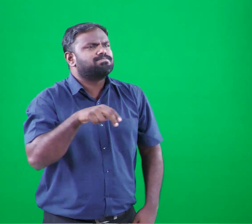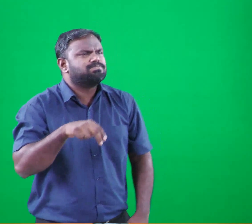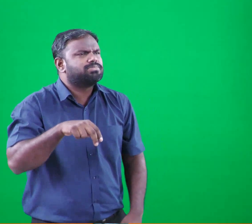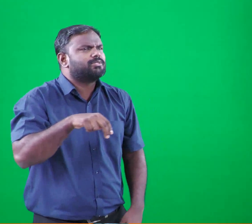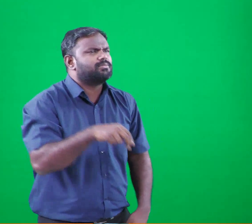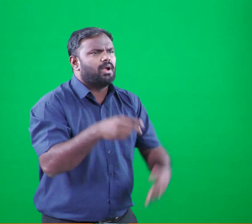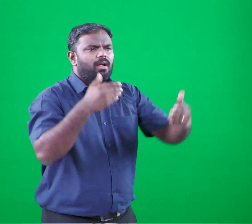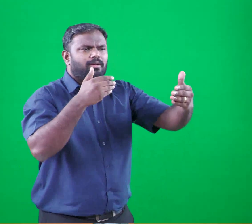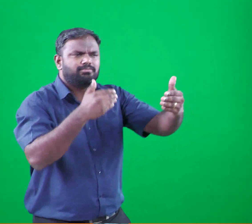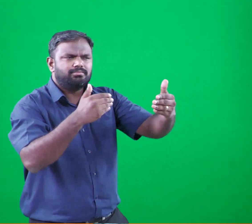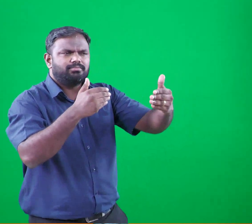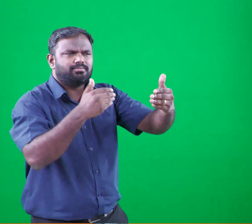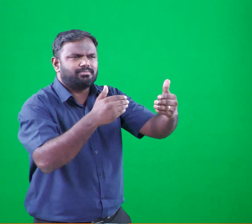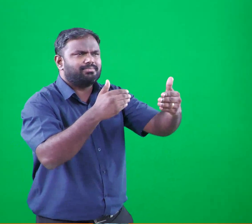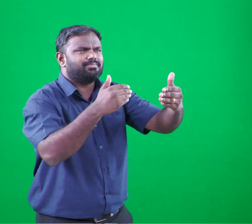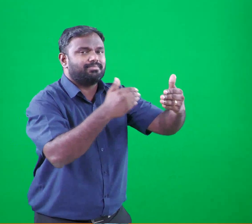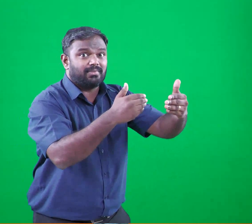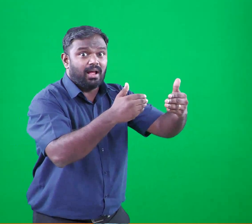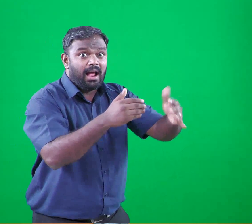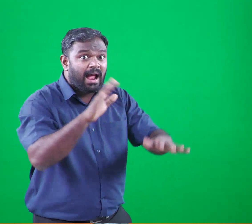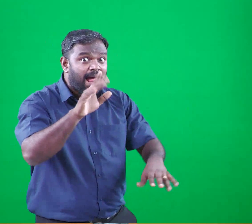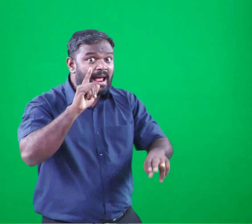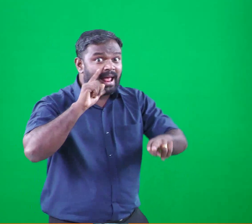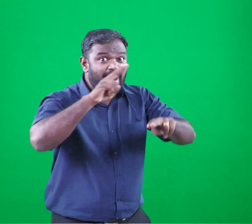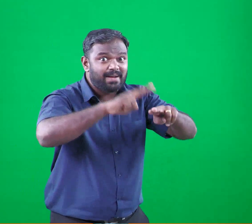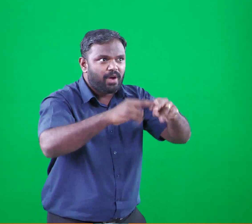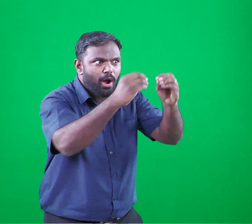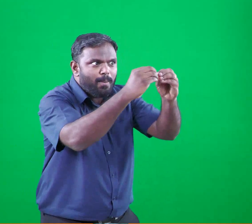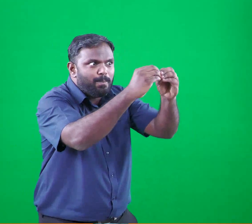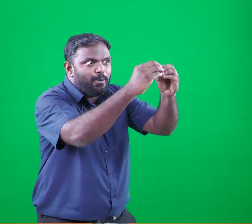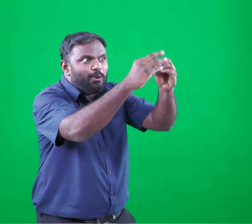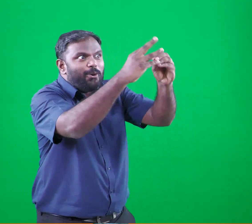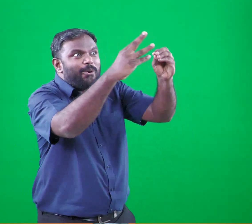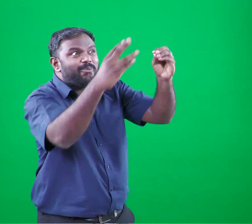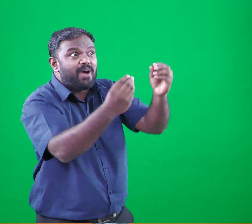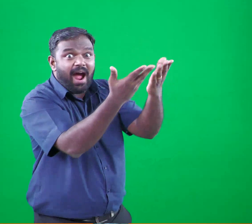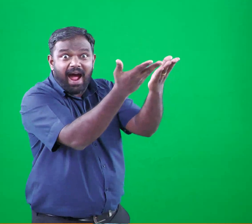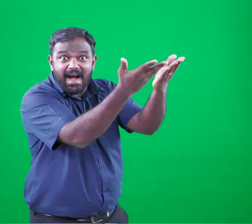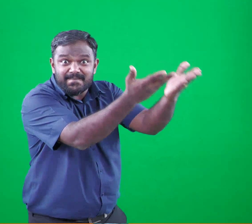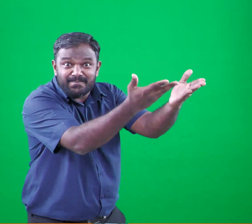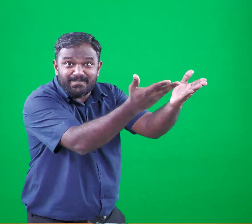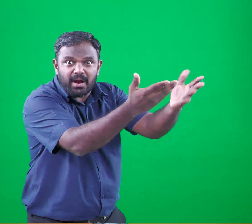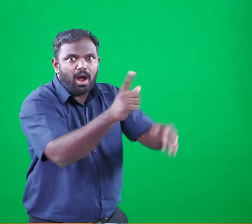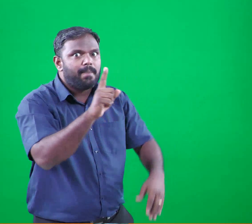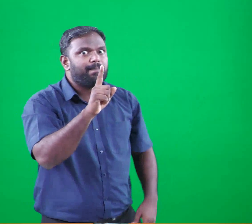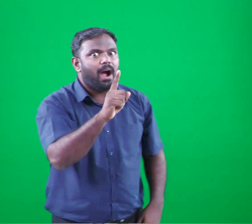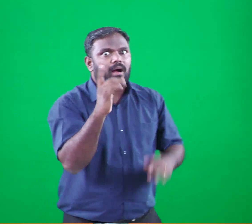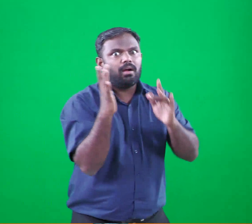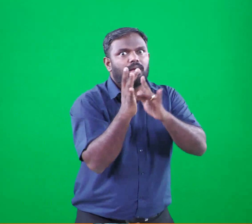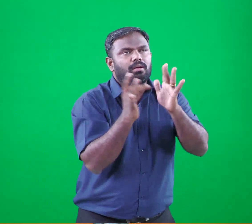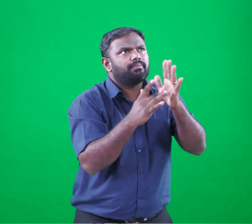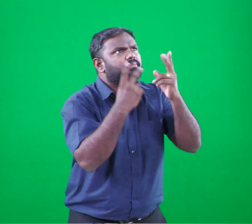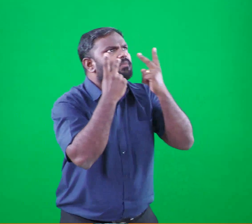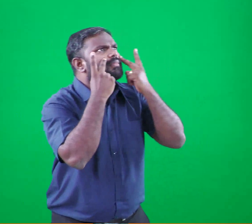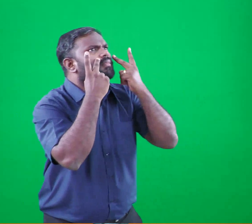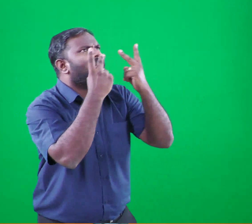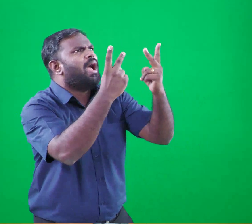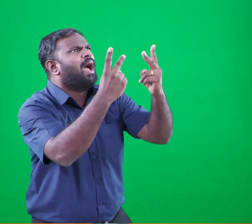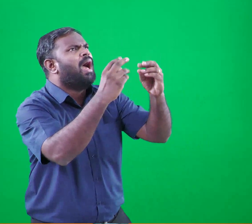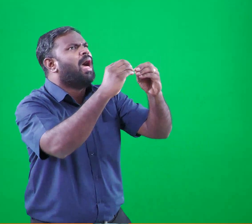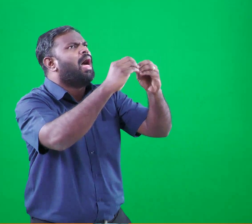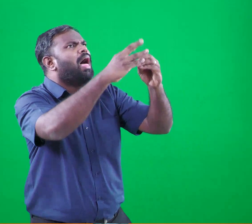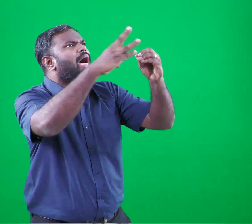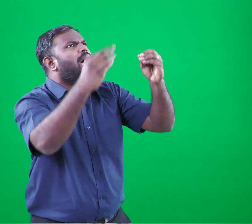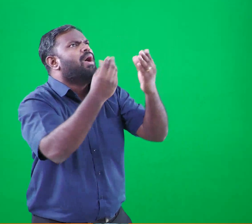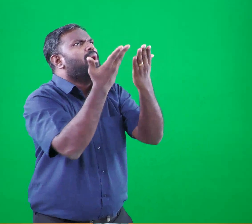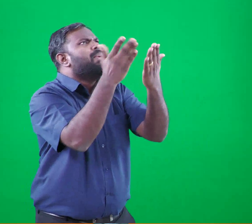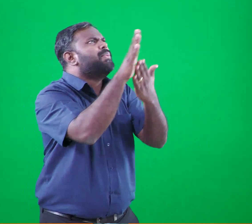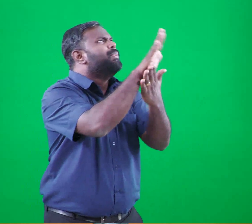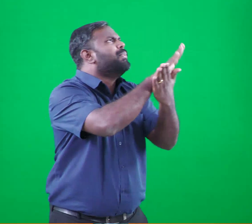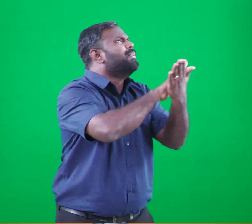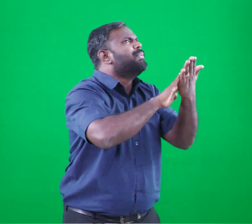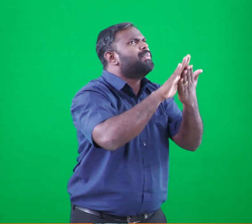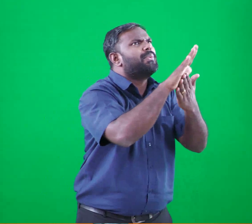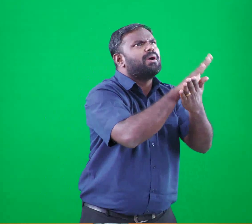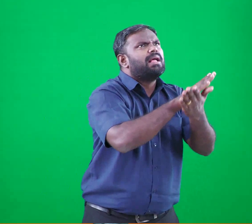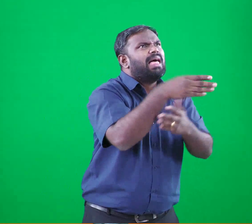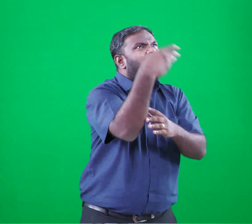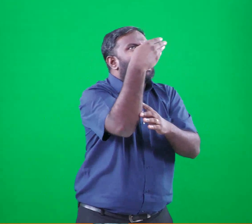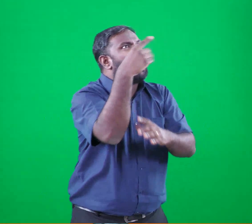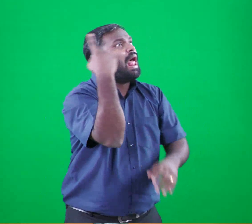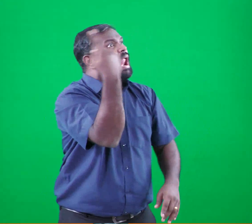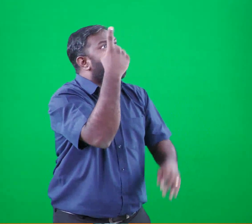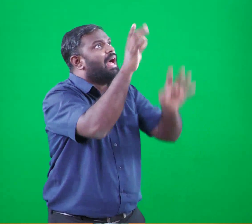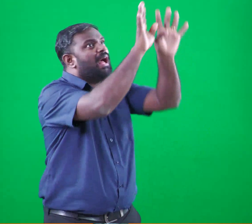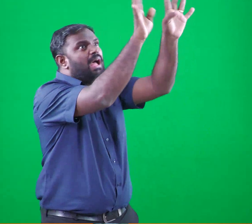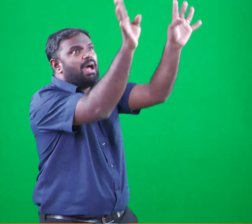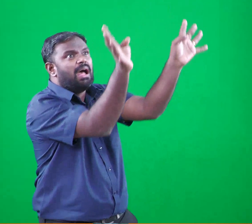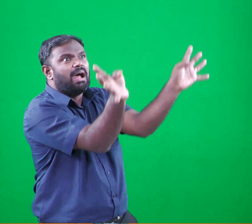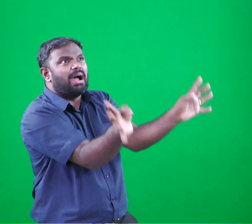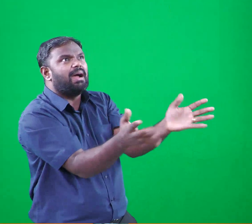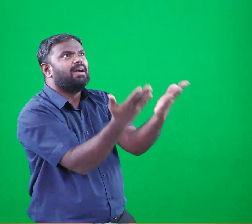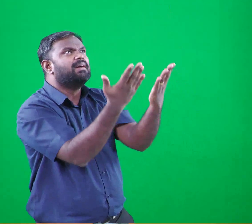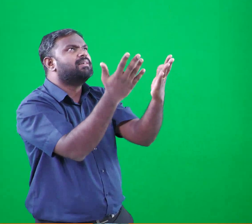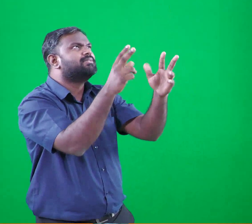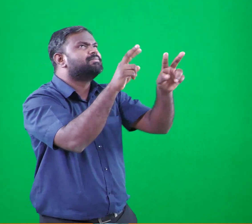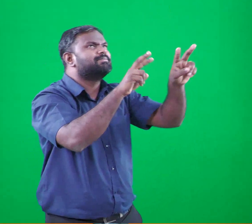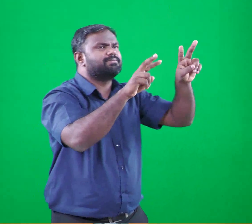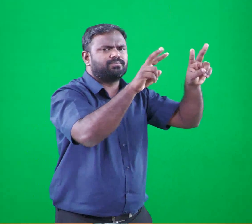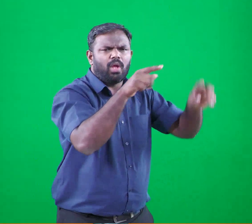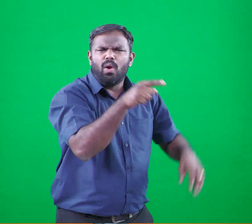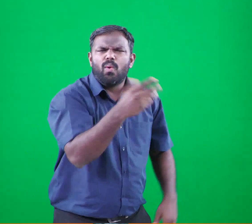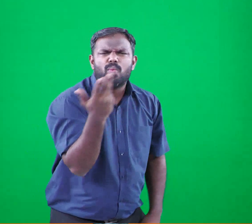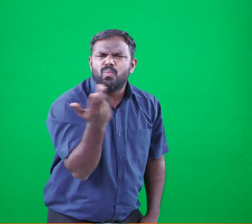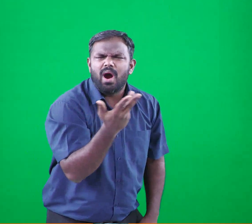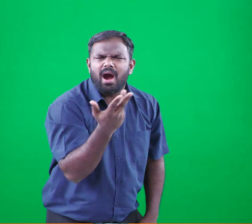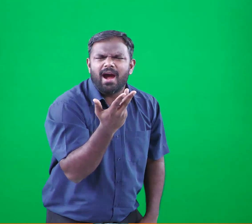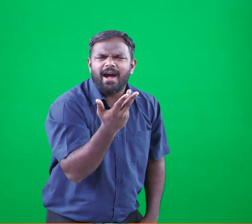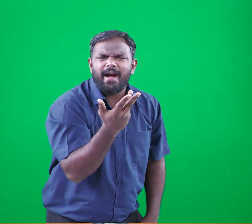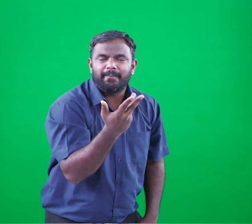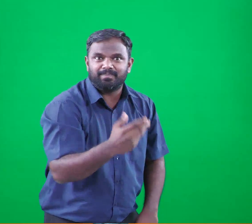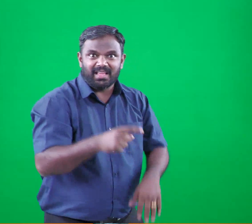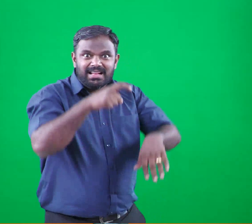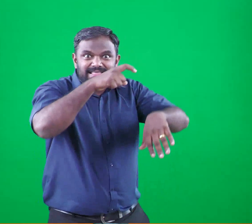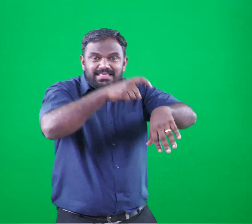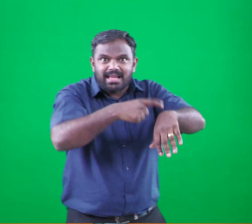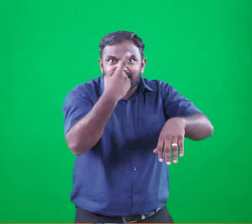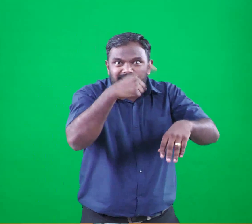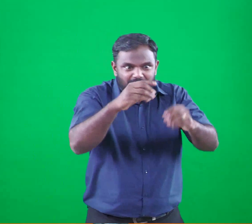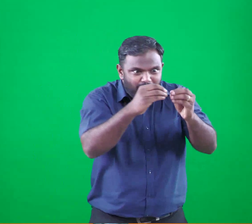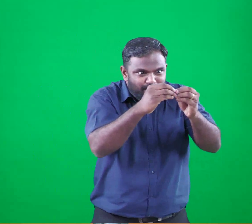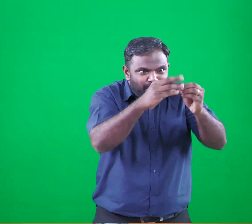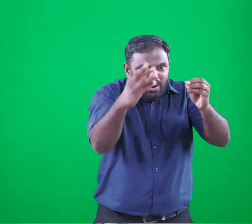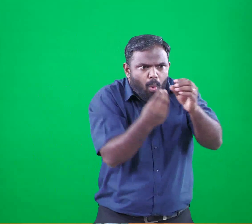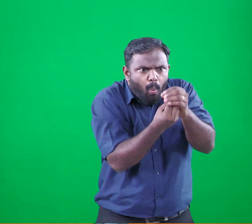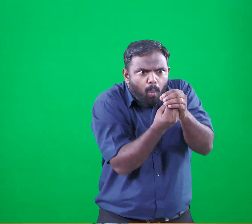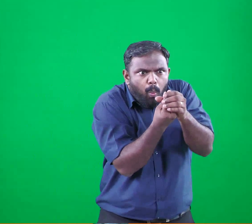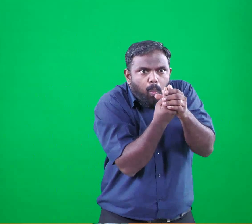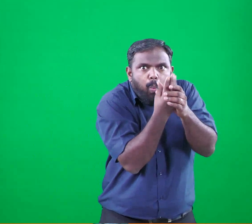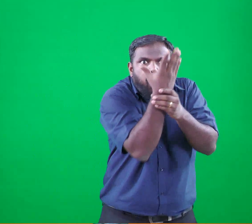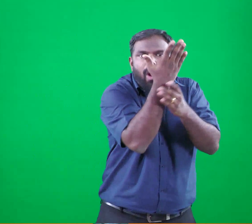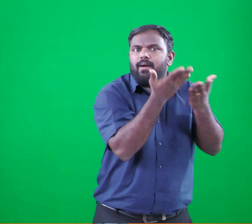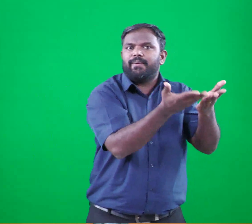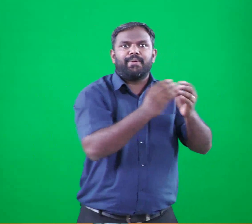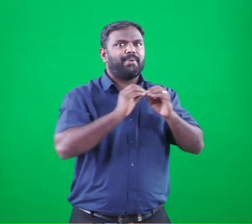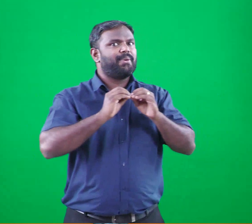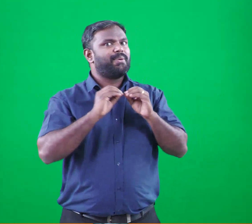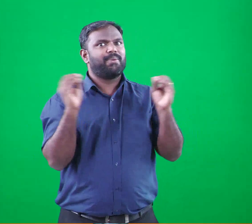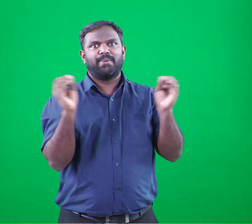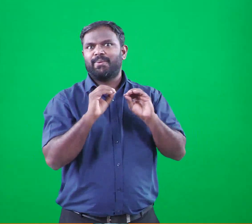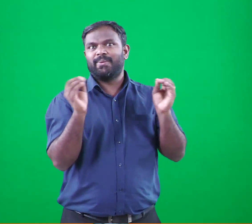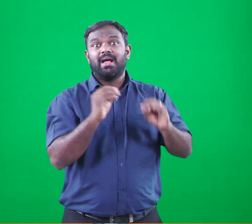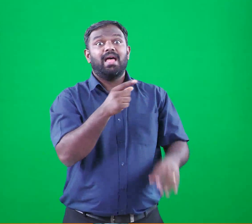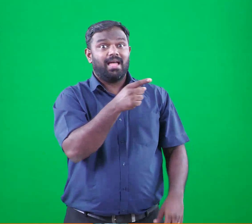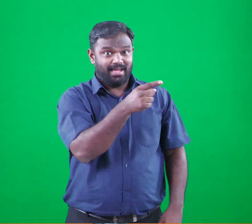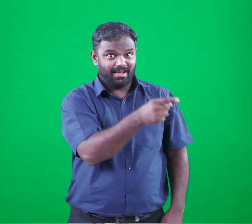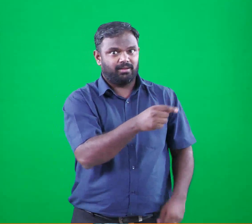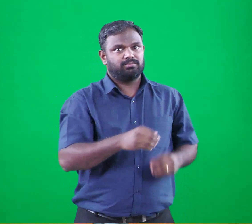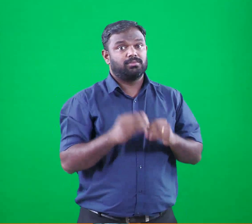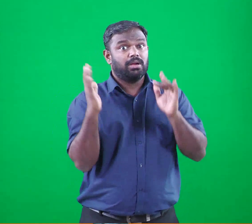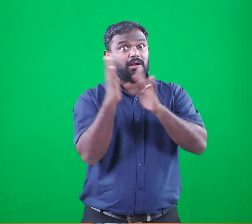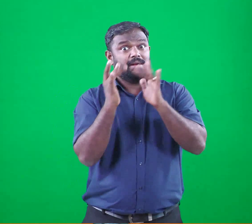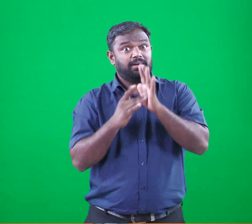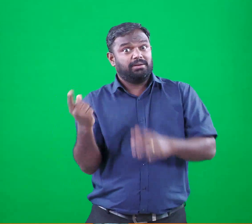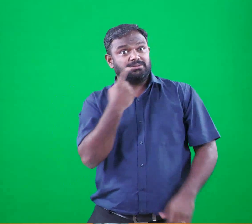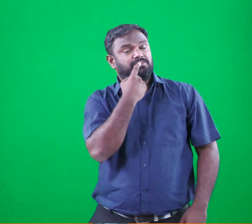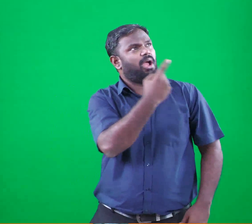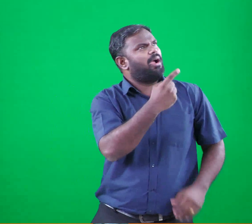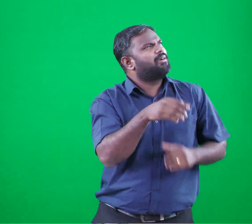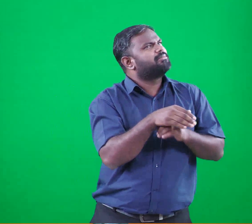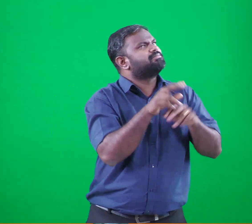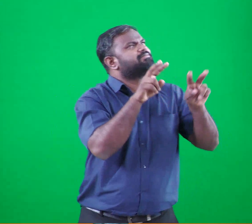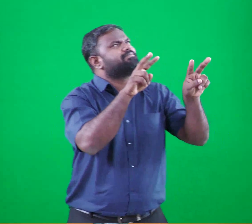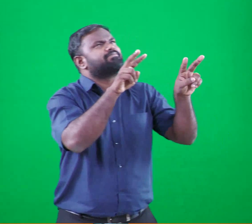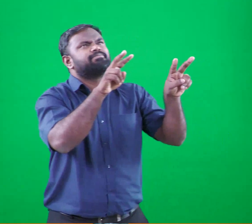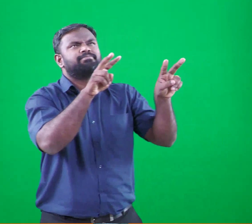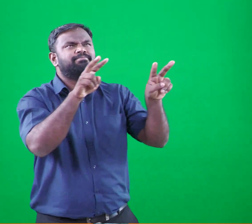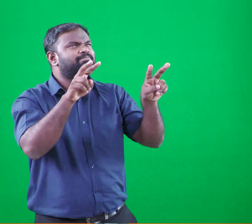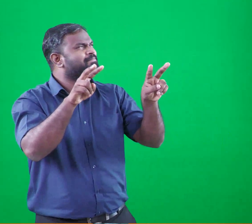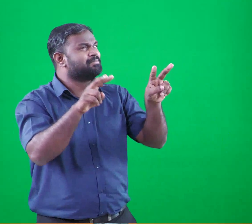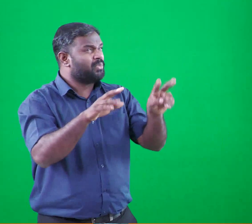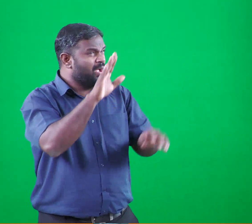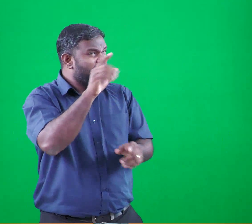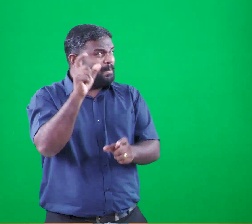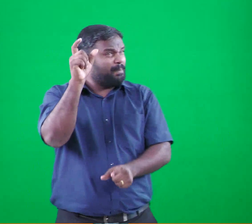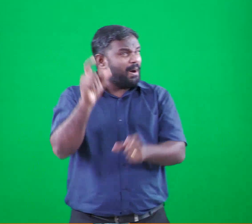But when He reached it, He found nothing on it except leaves, since it was not the season for figs.